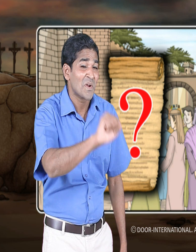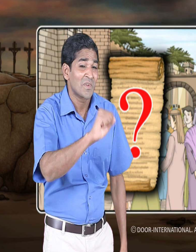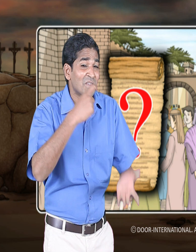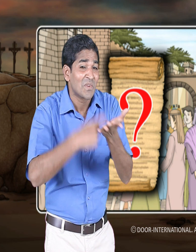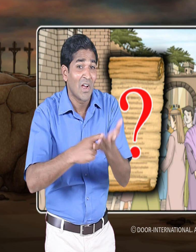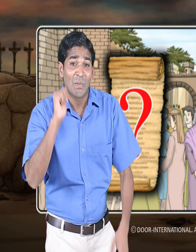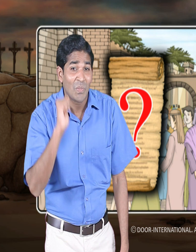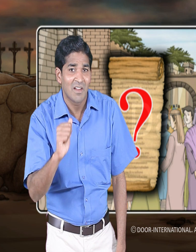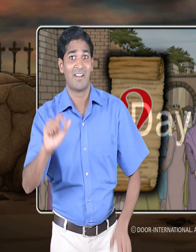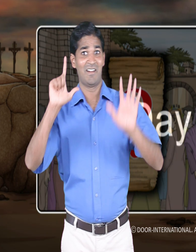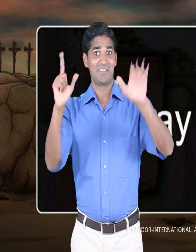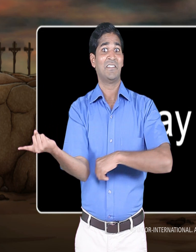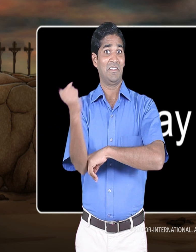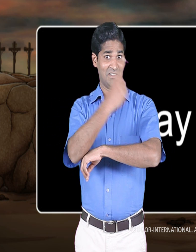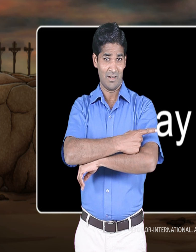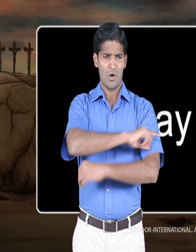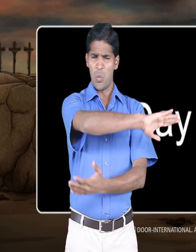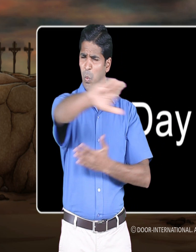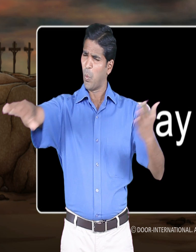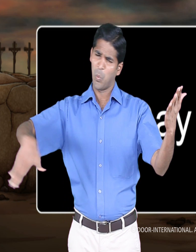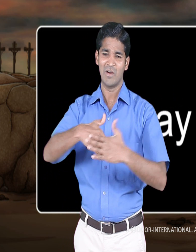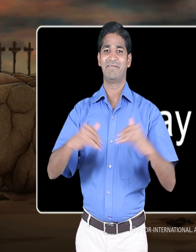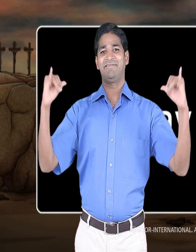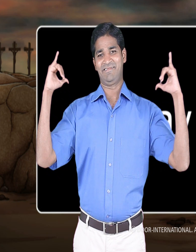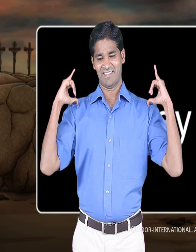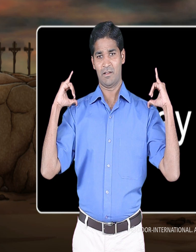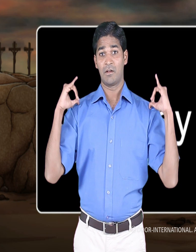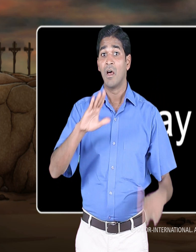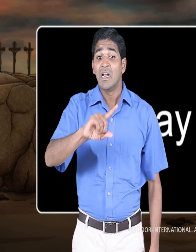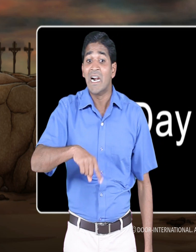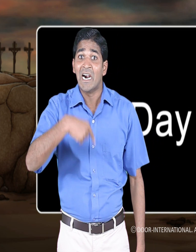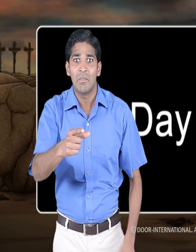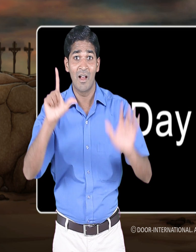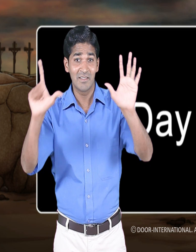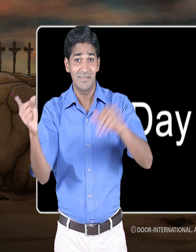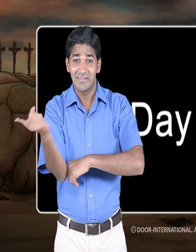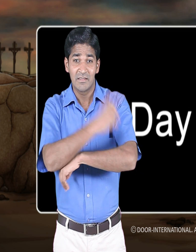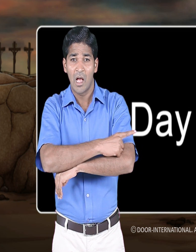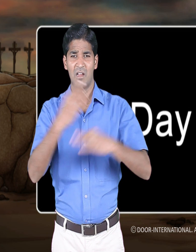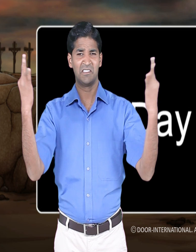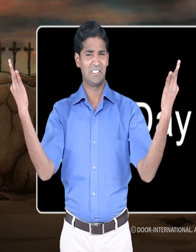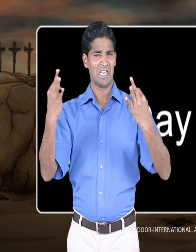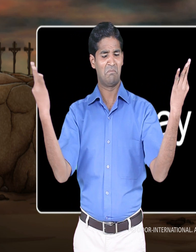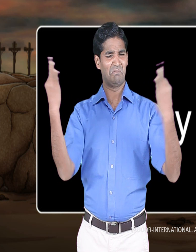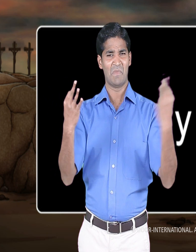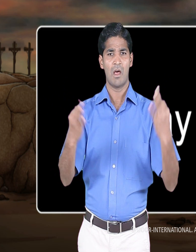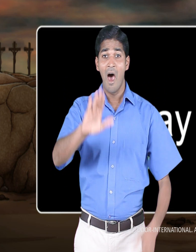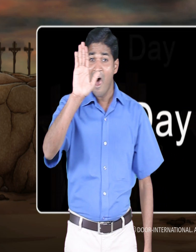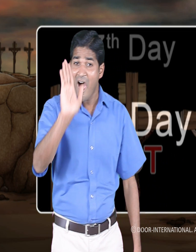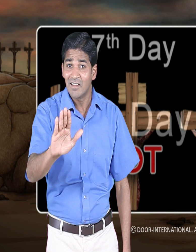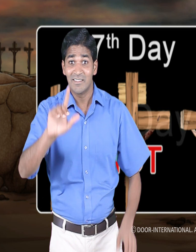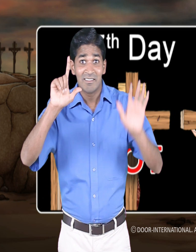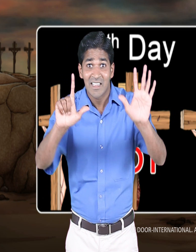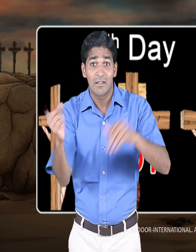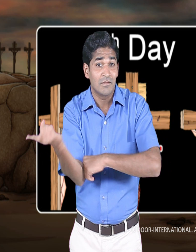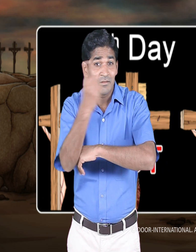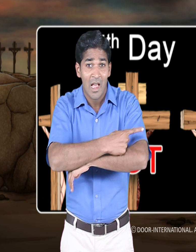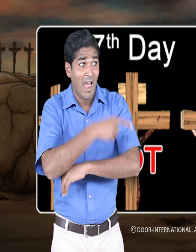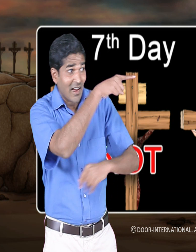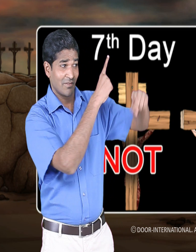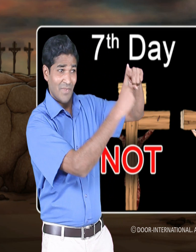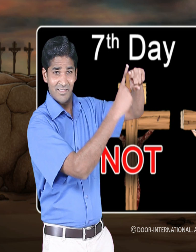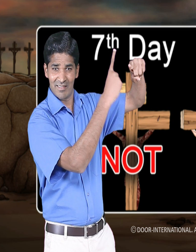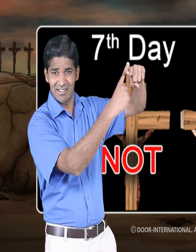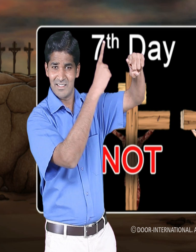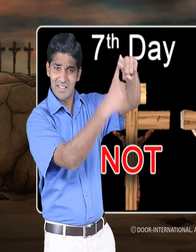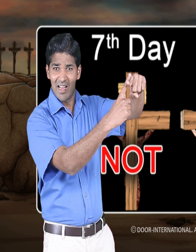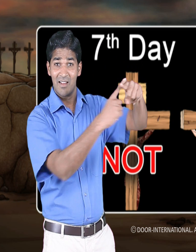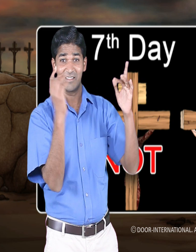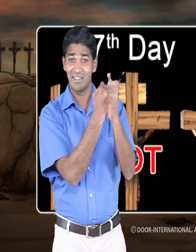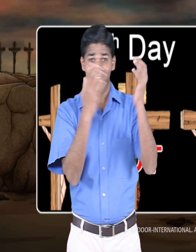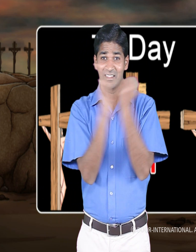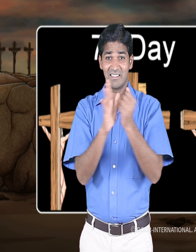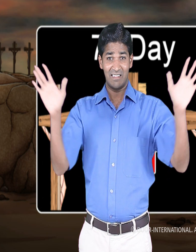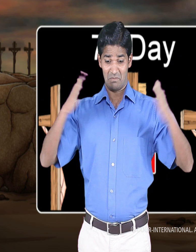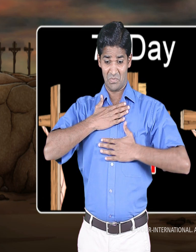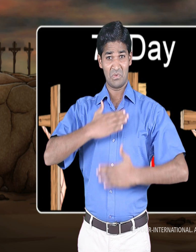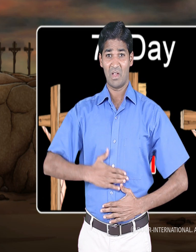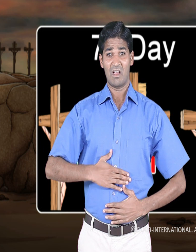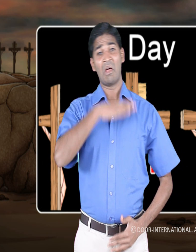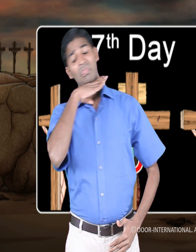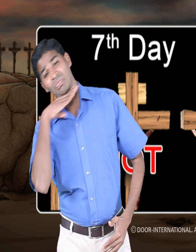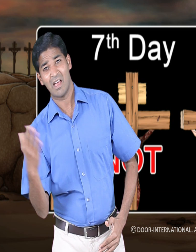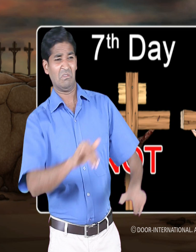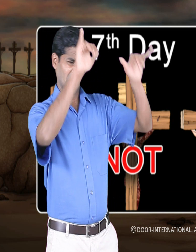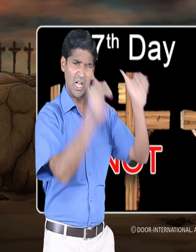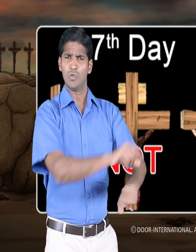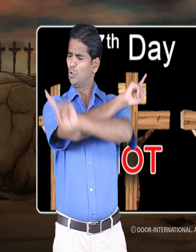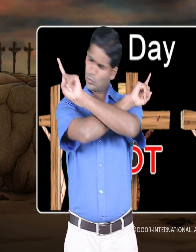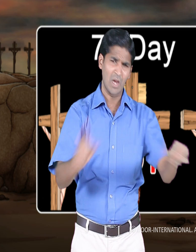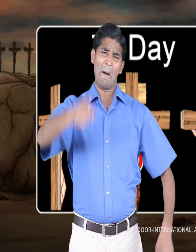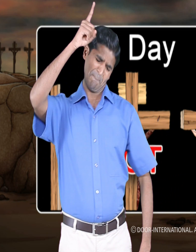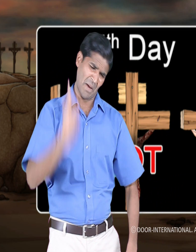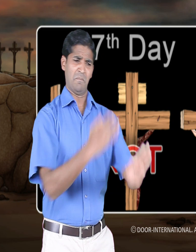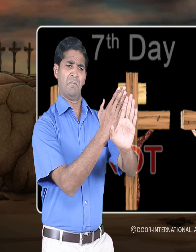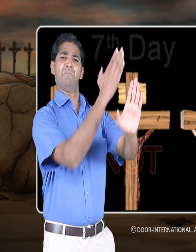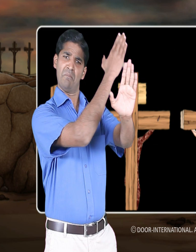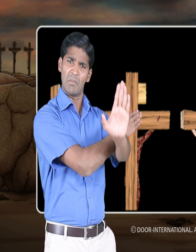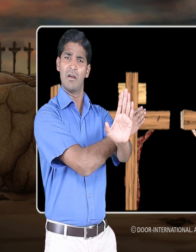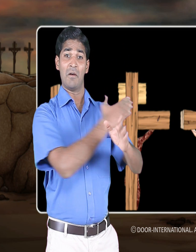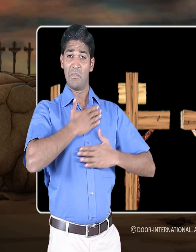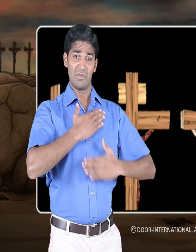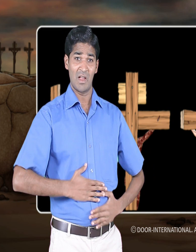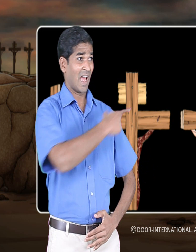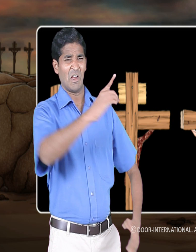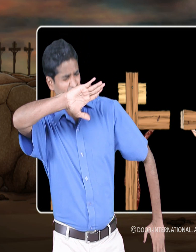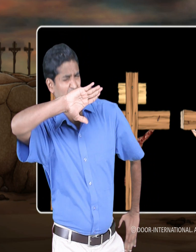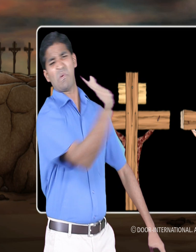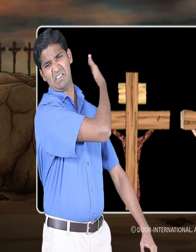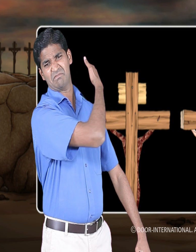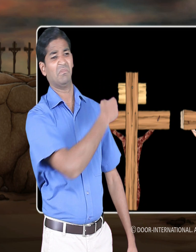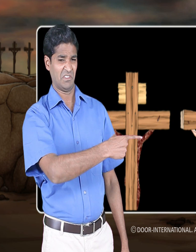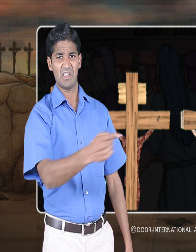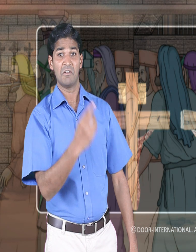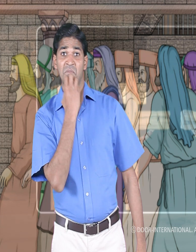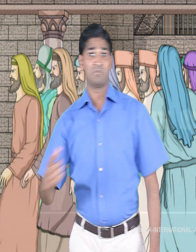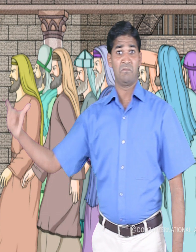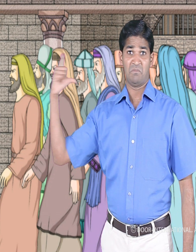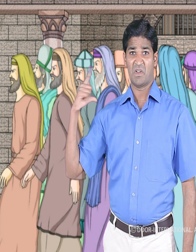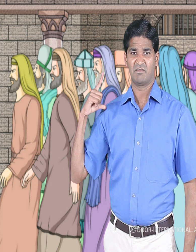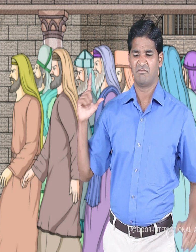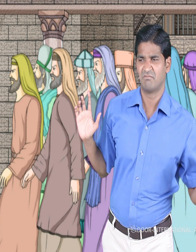It was the day of Preparation, and the next day was a High Sabbath.